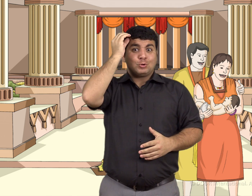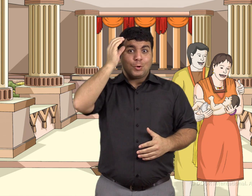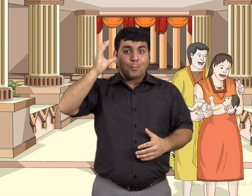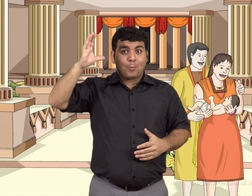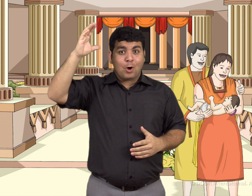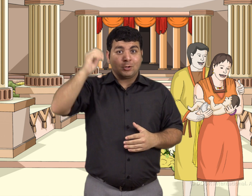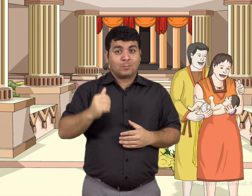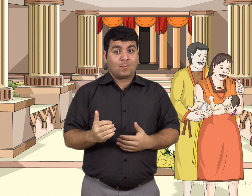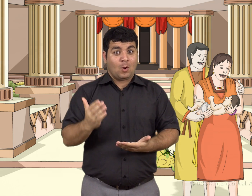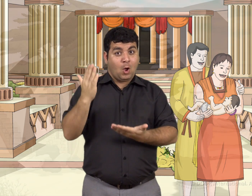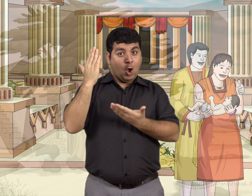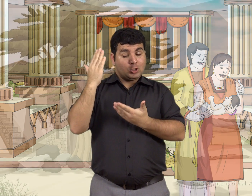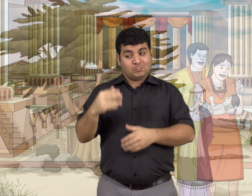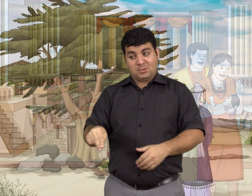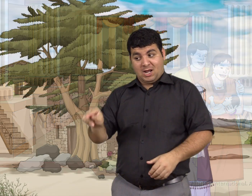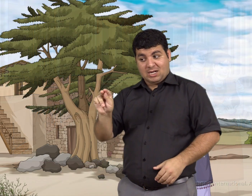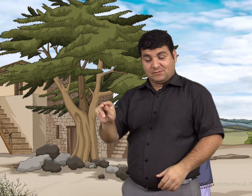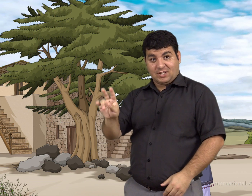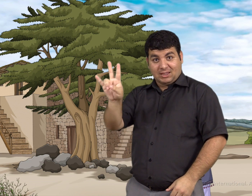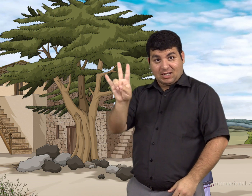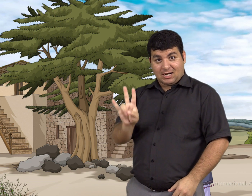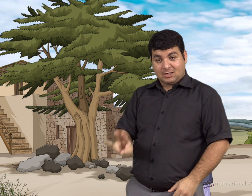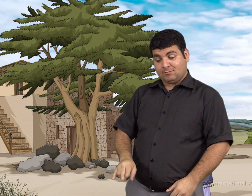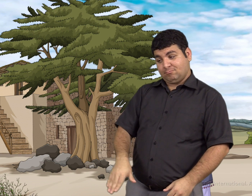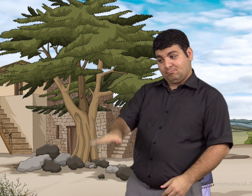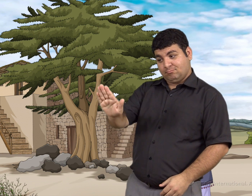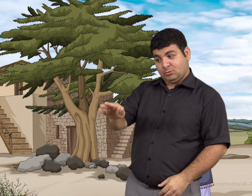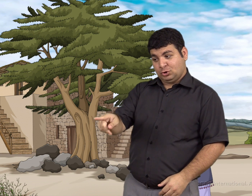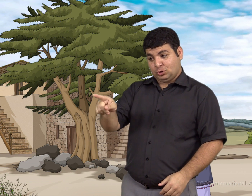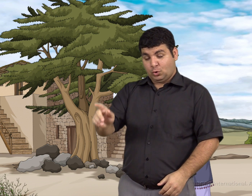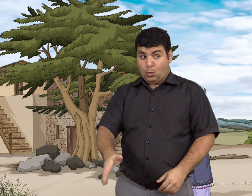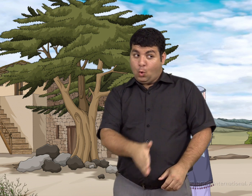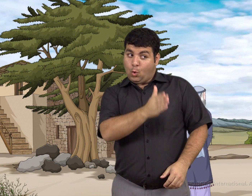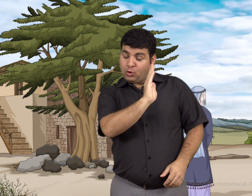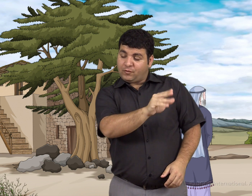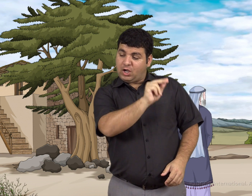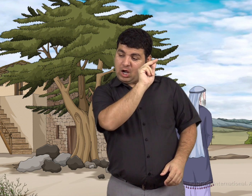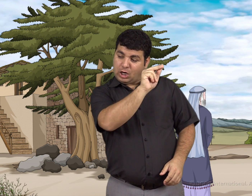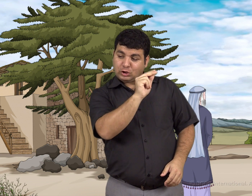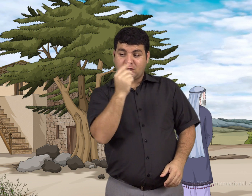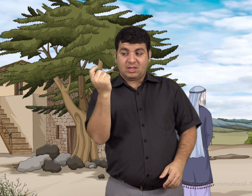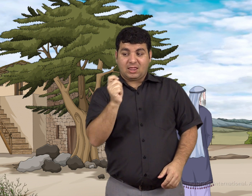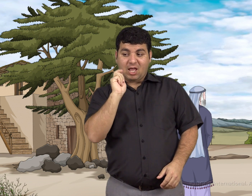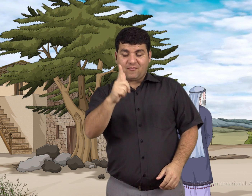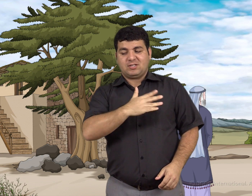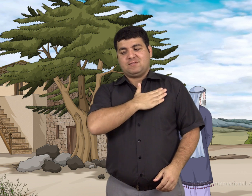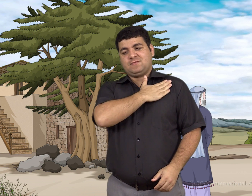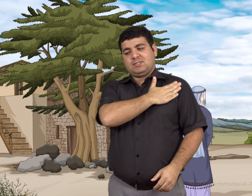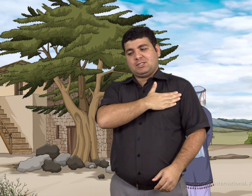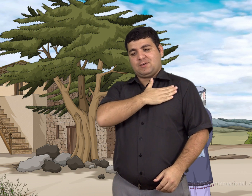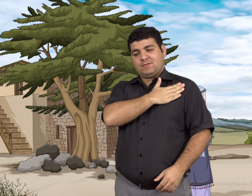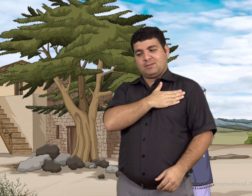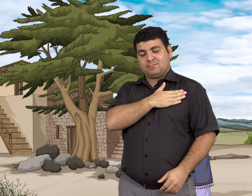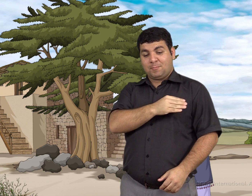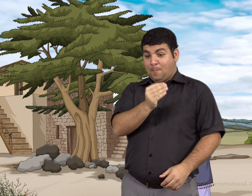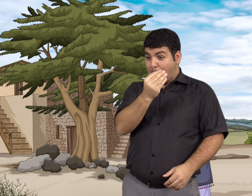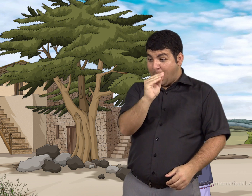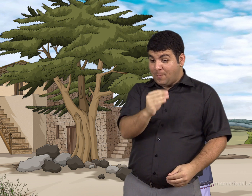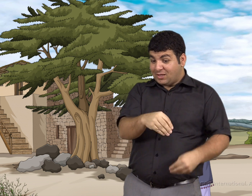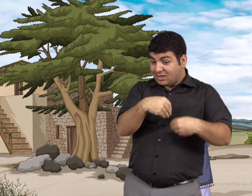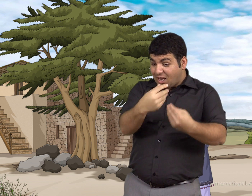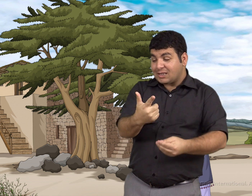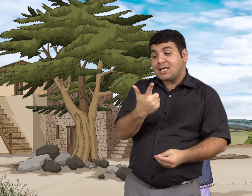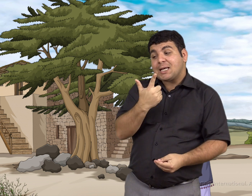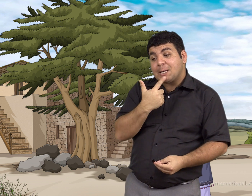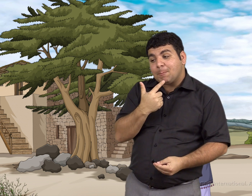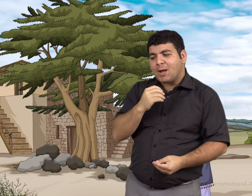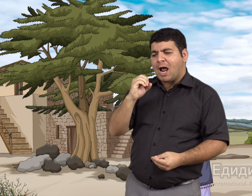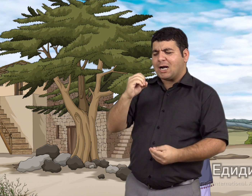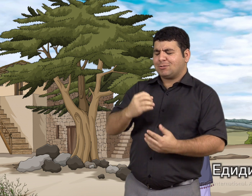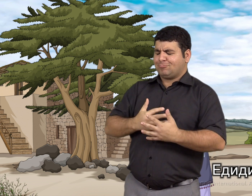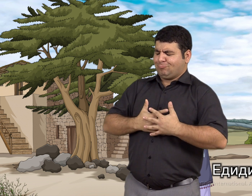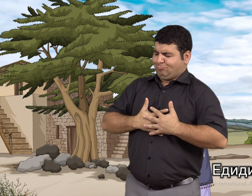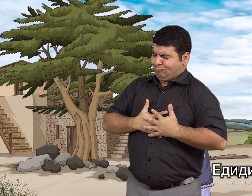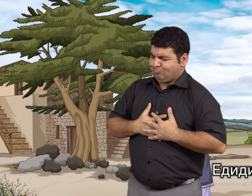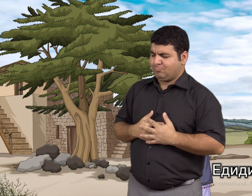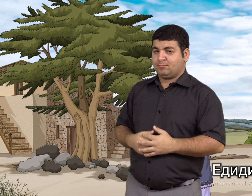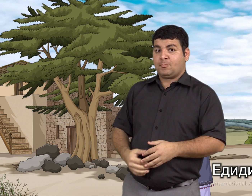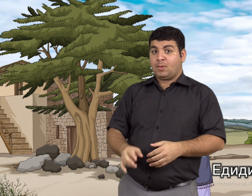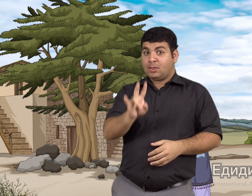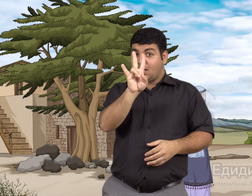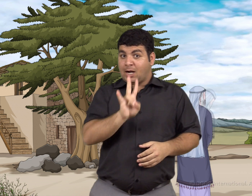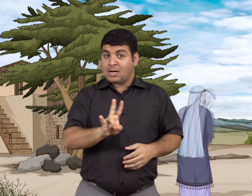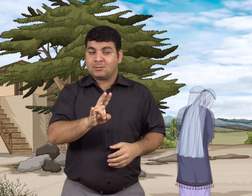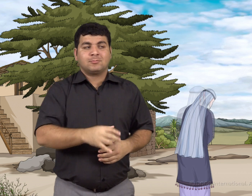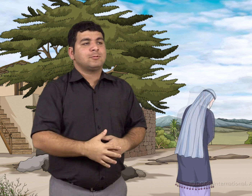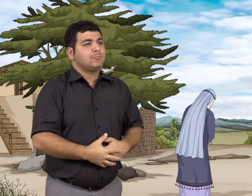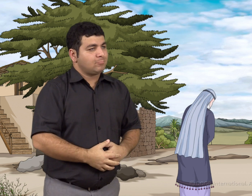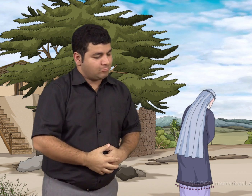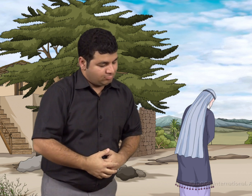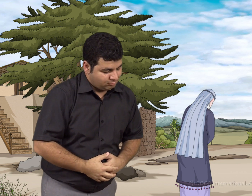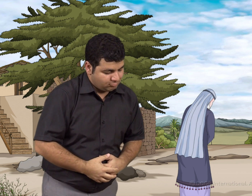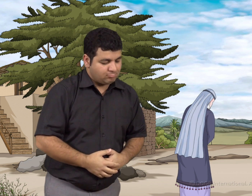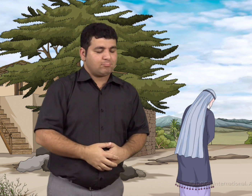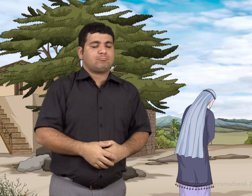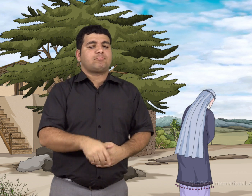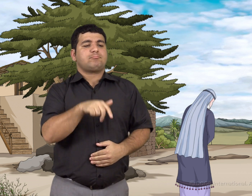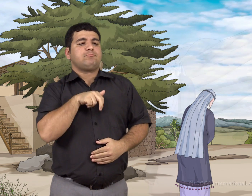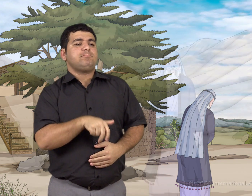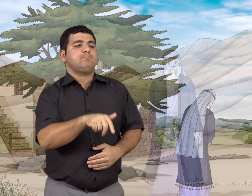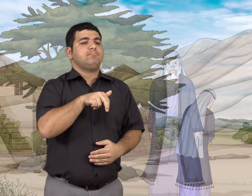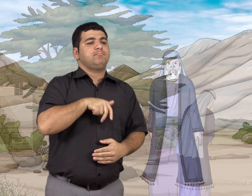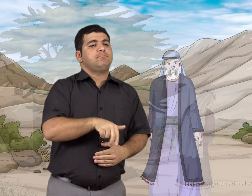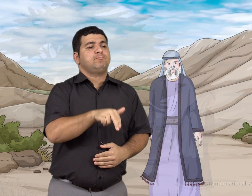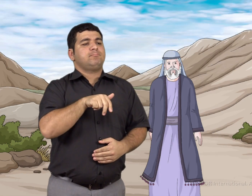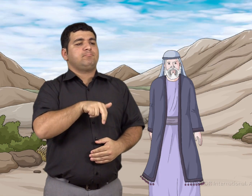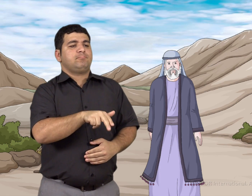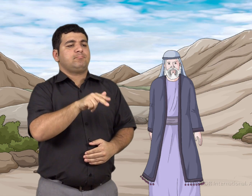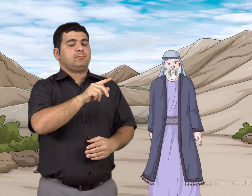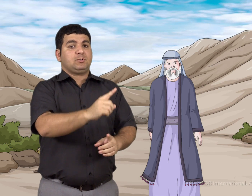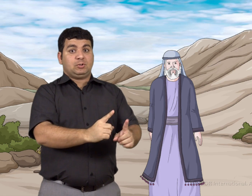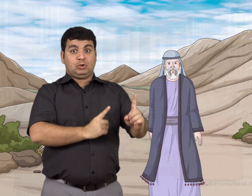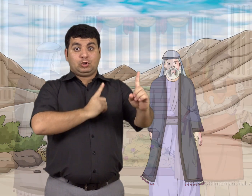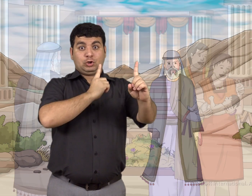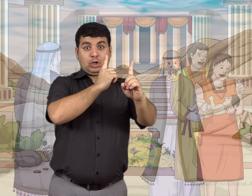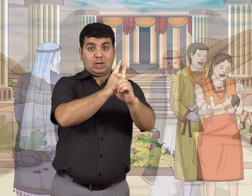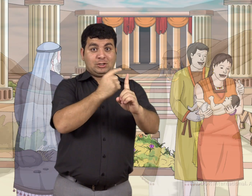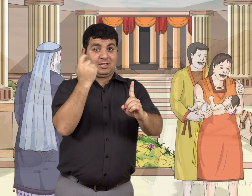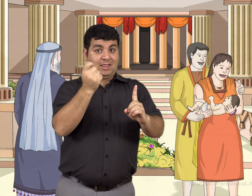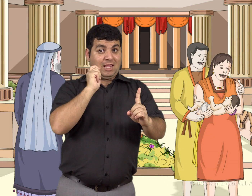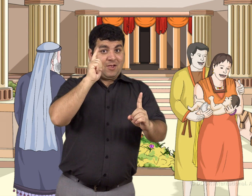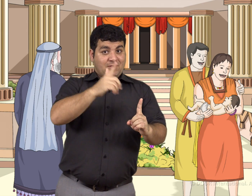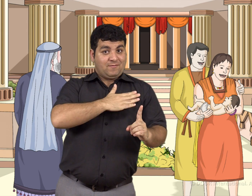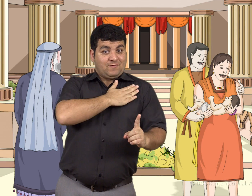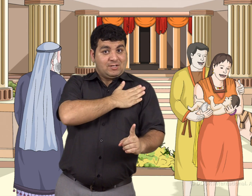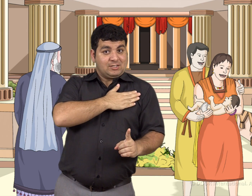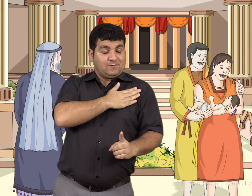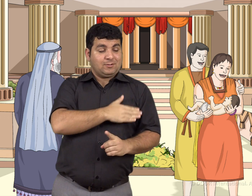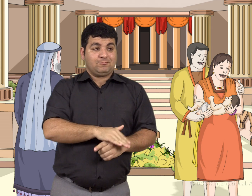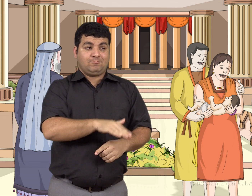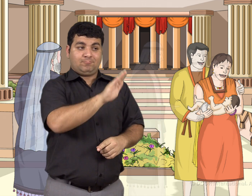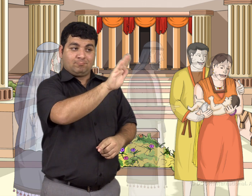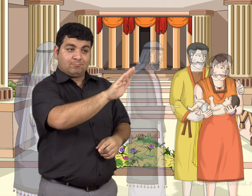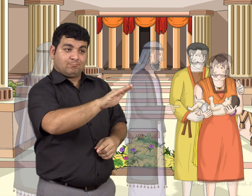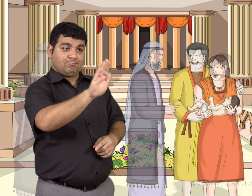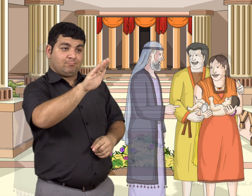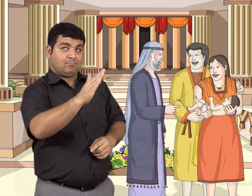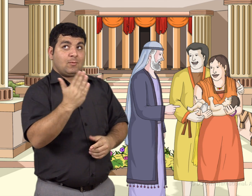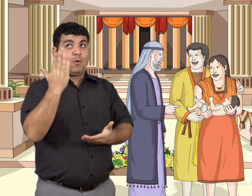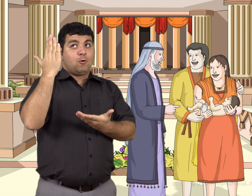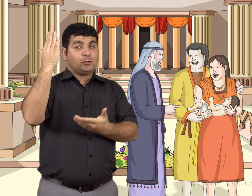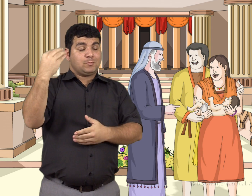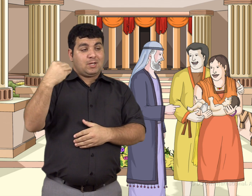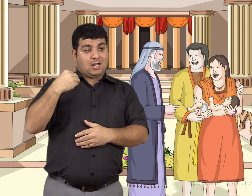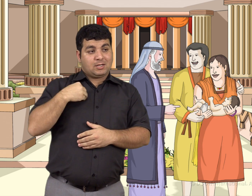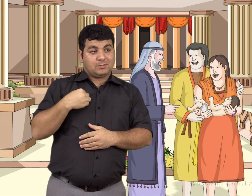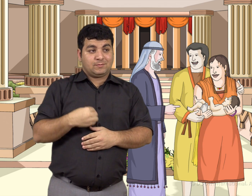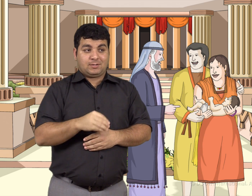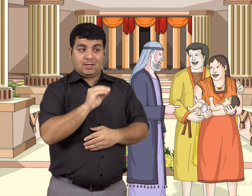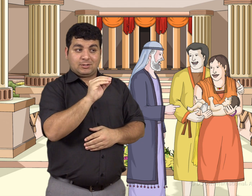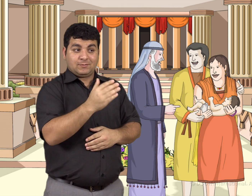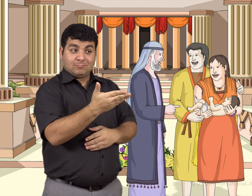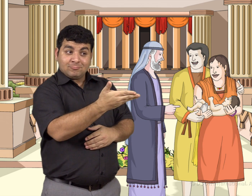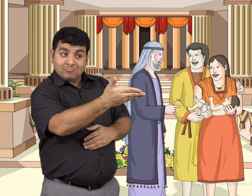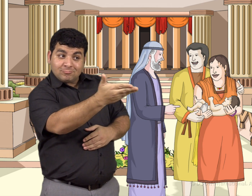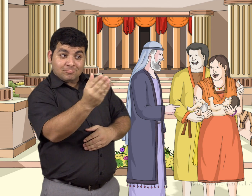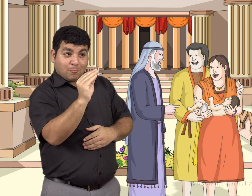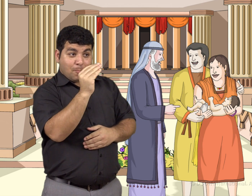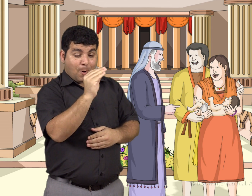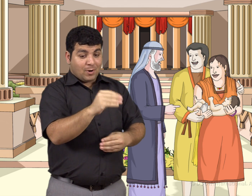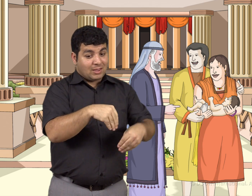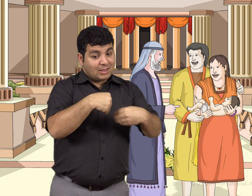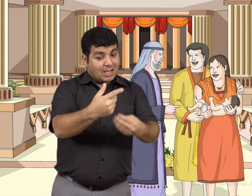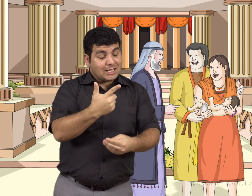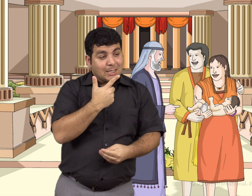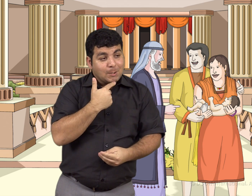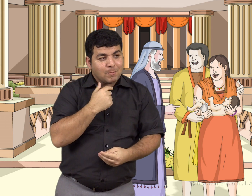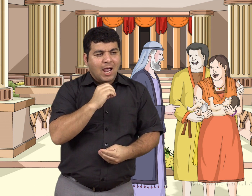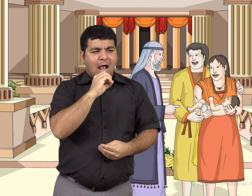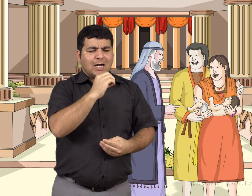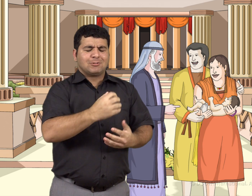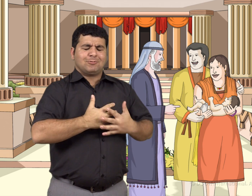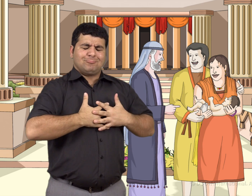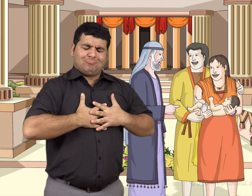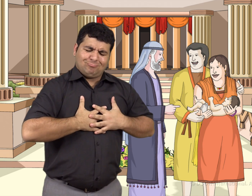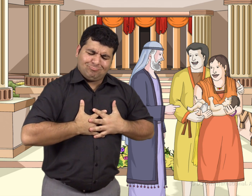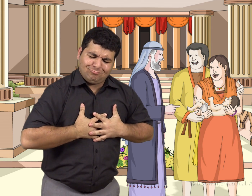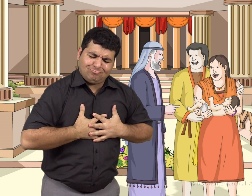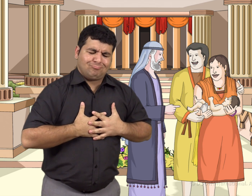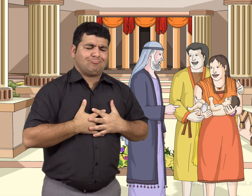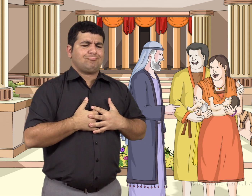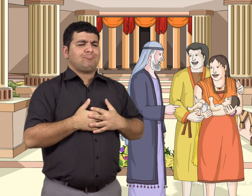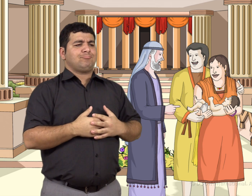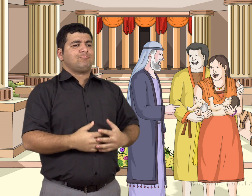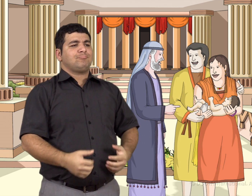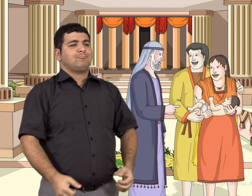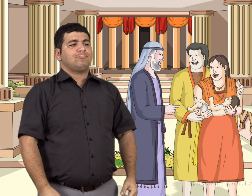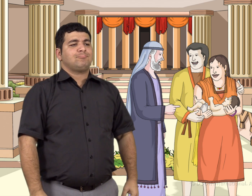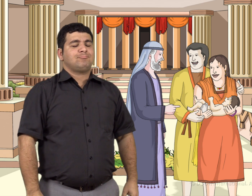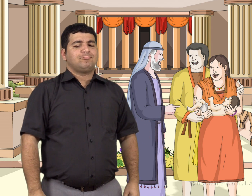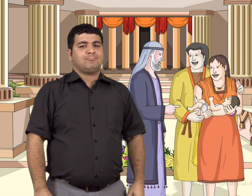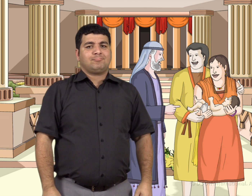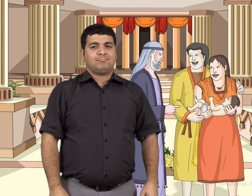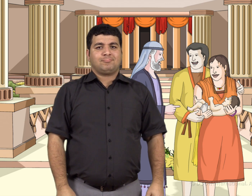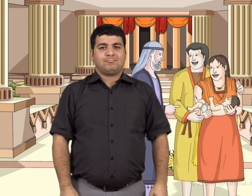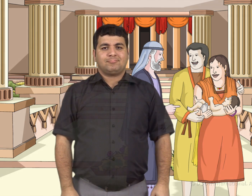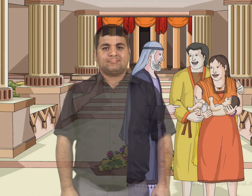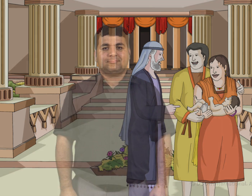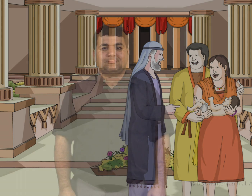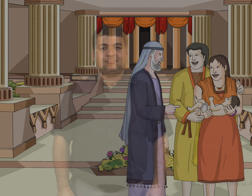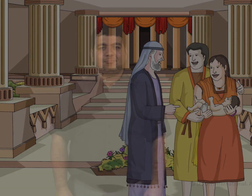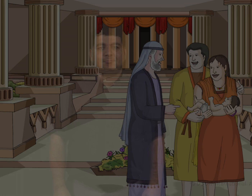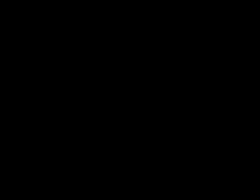Now the LORD loved the child and sent word through Nathan the prophet to name him Jedidiah because the LORD loved him.